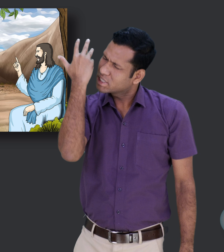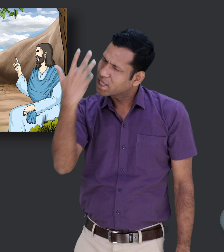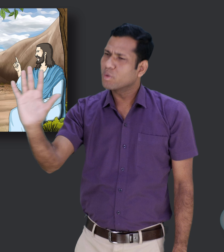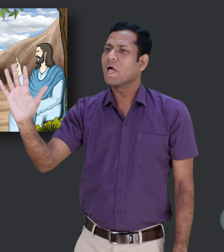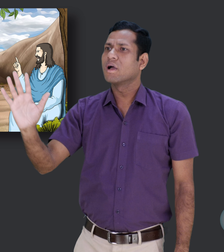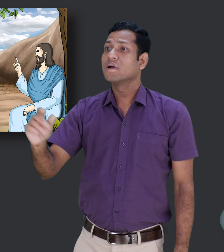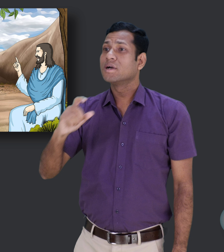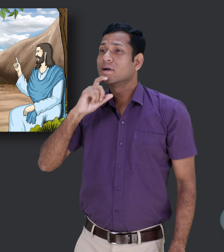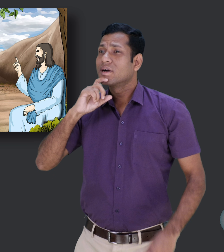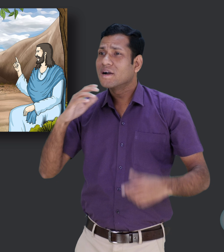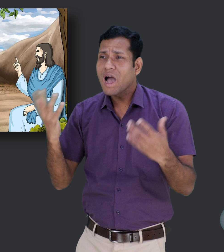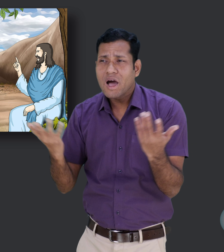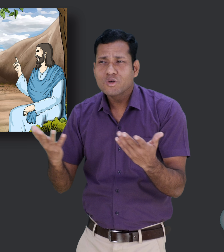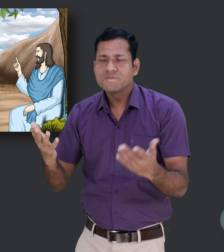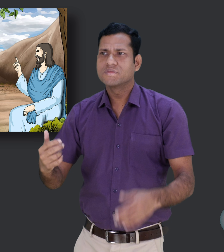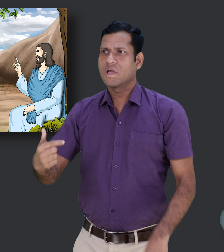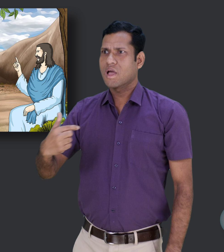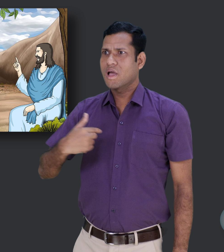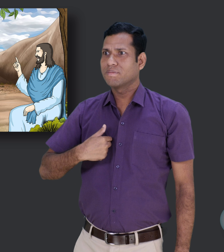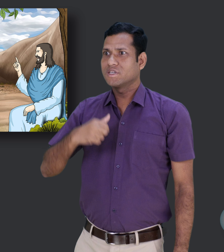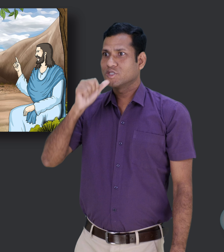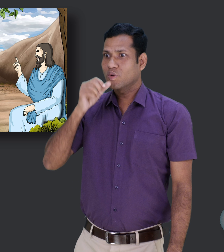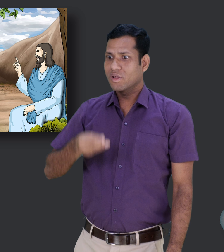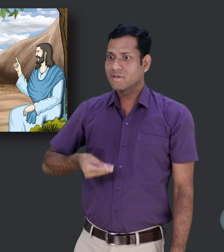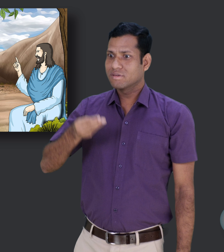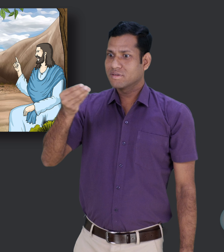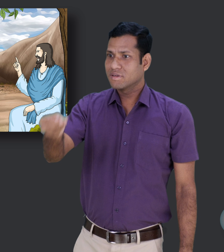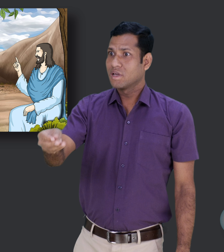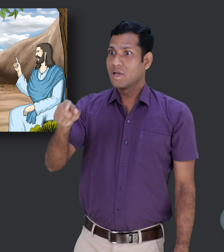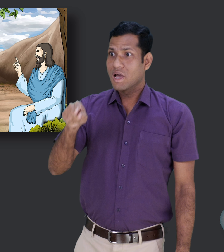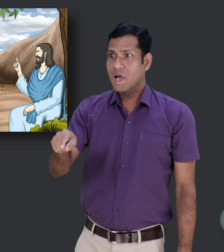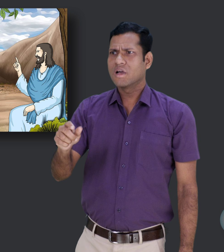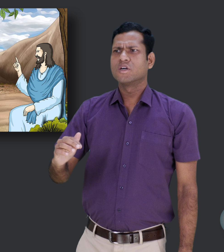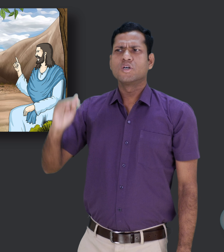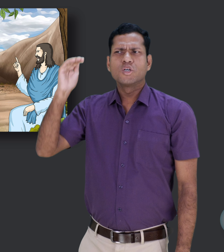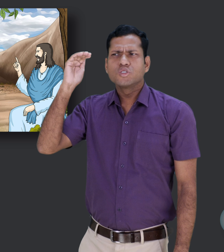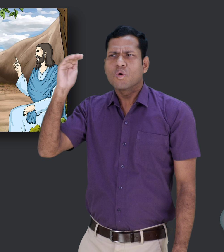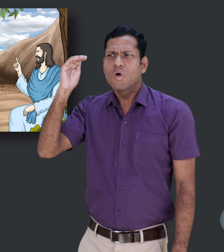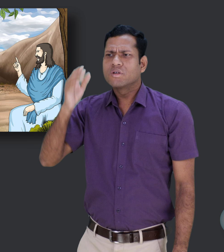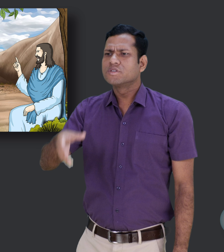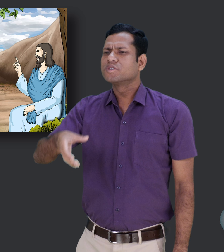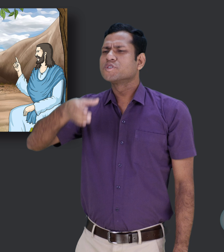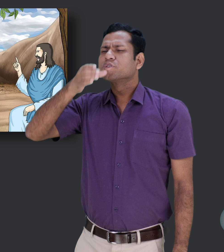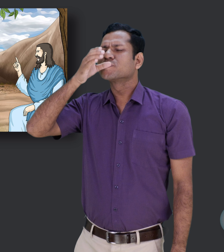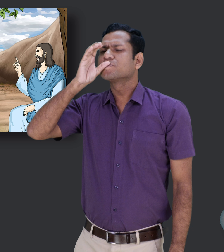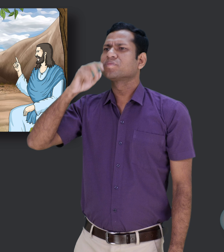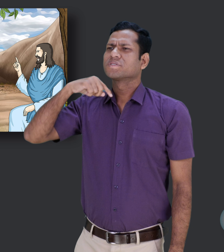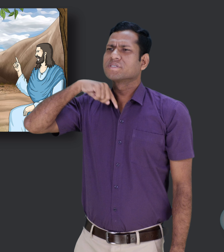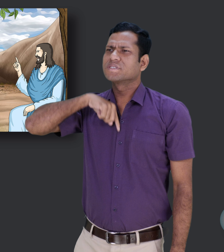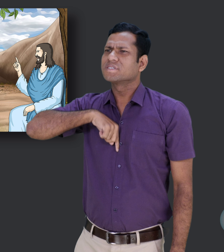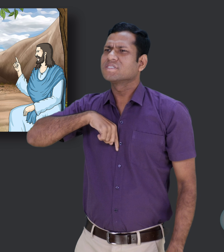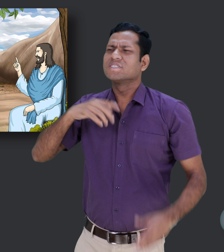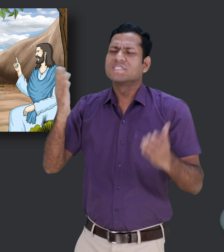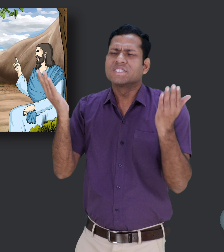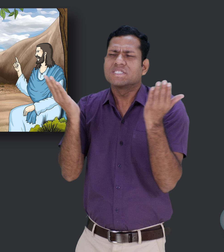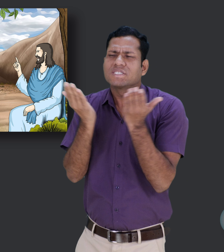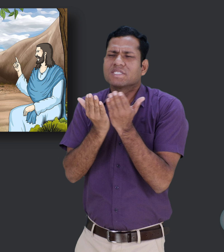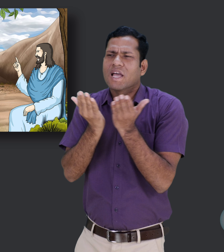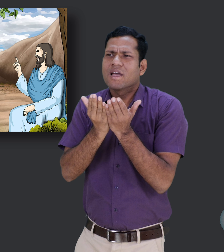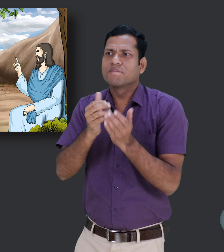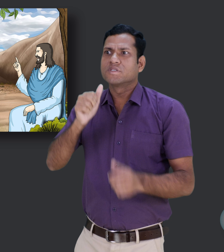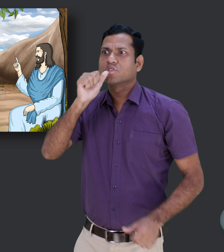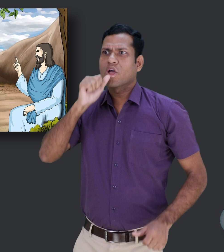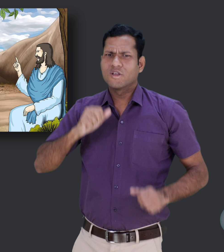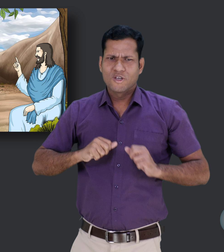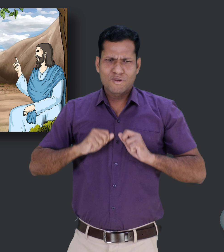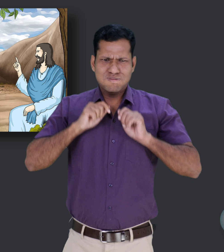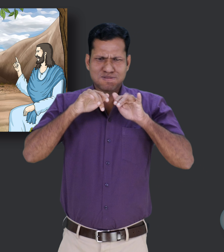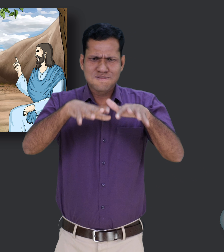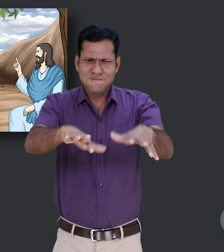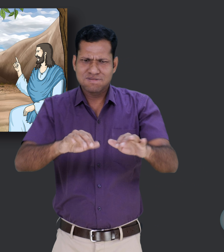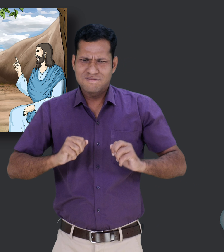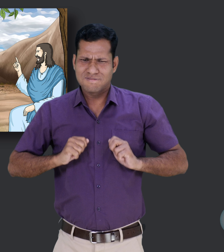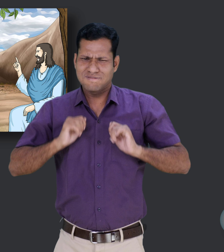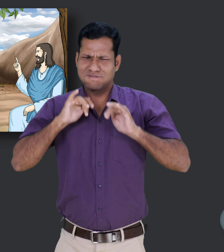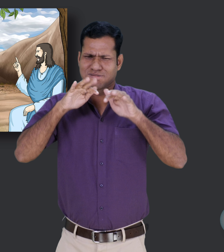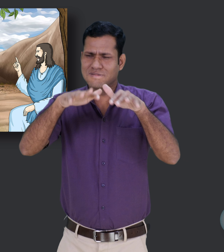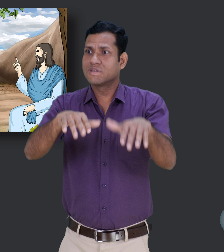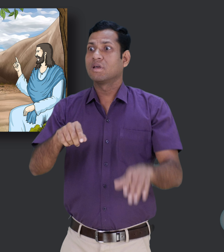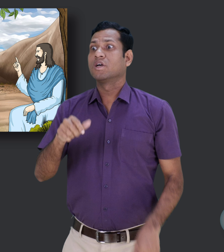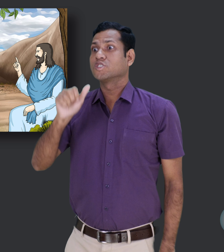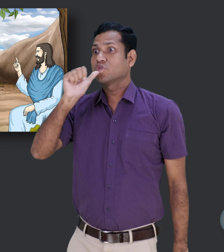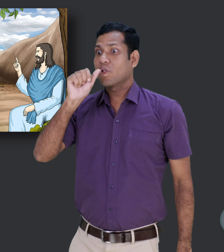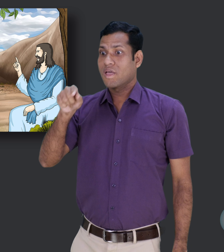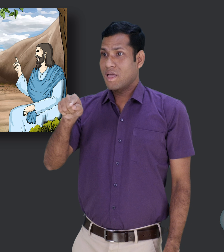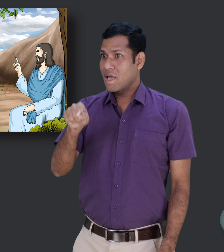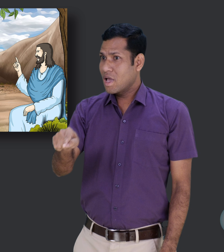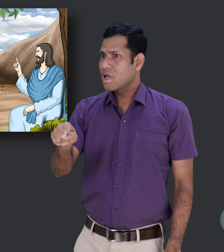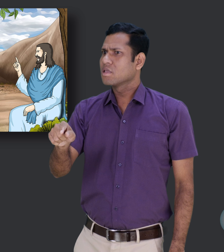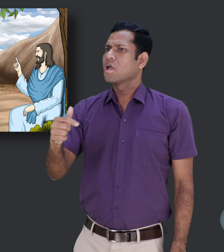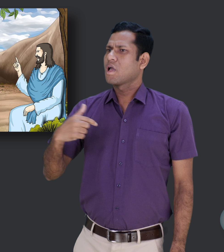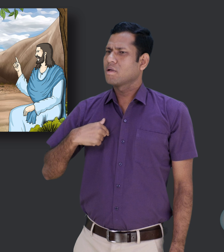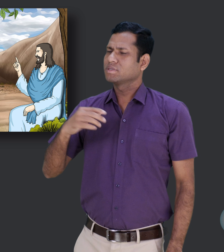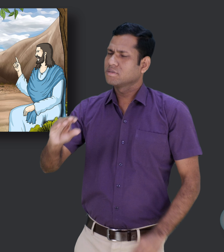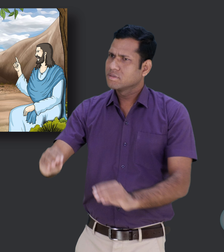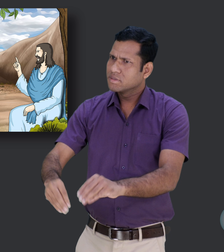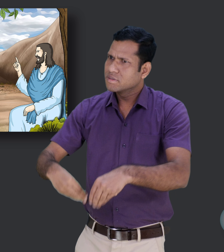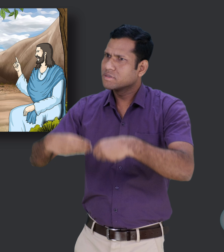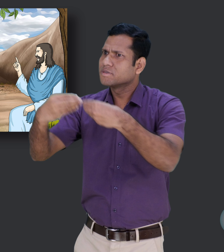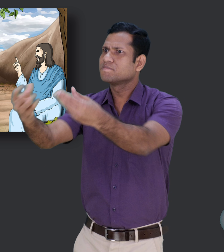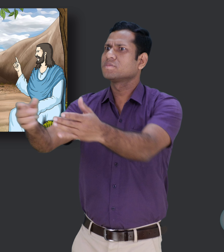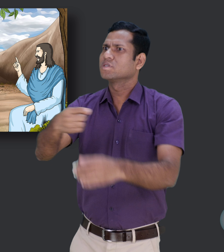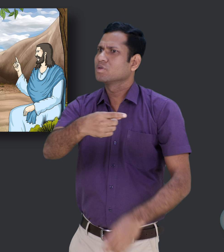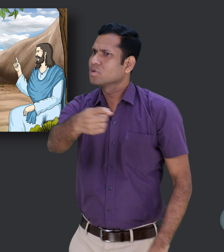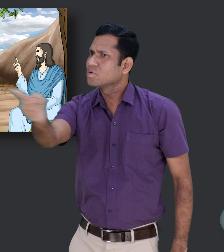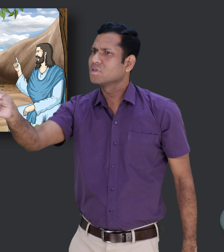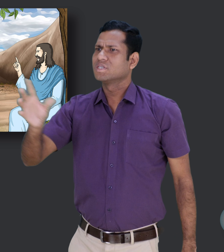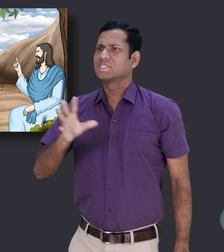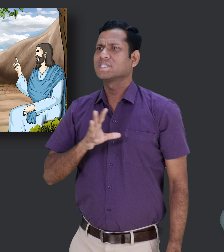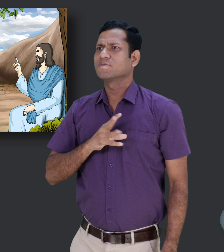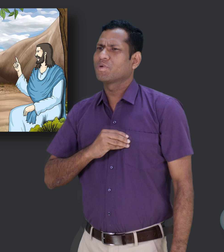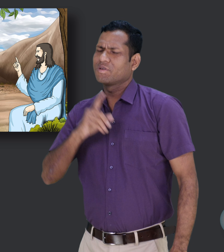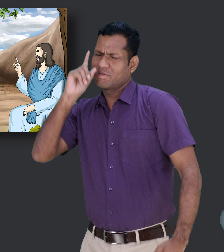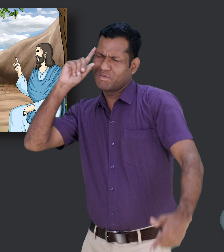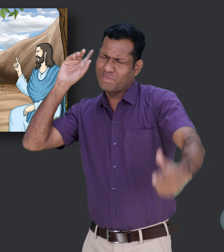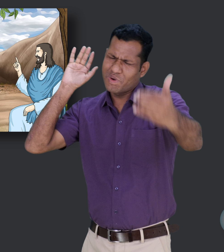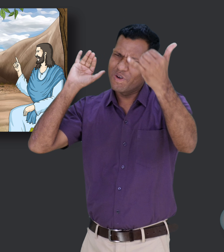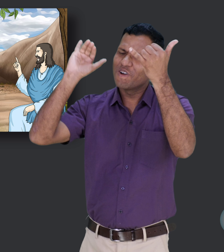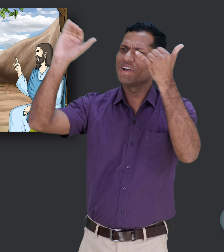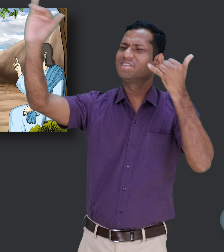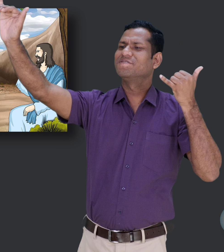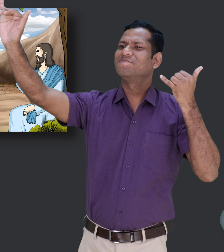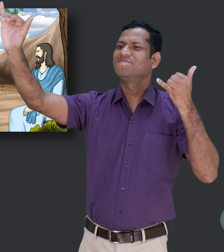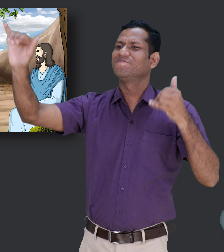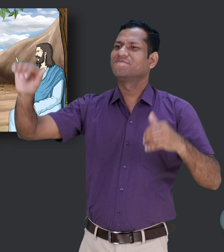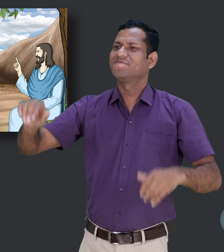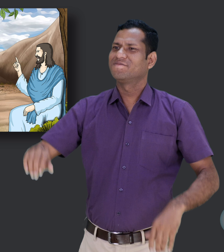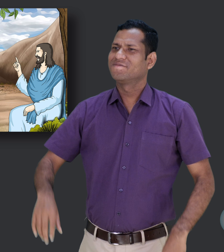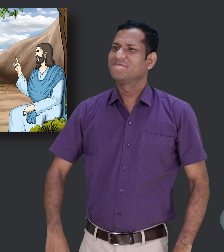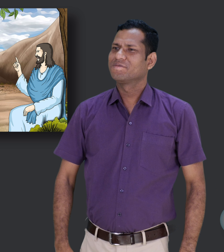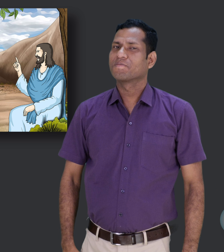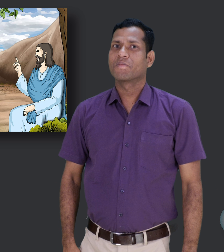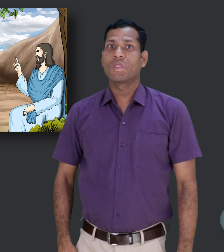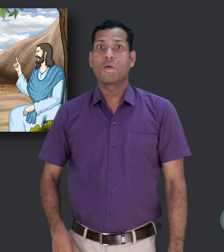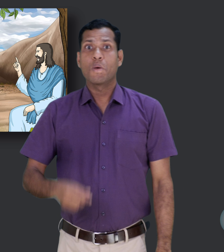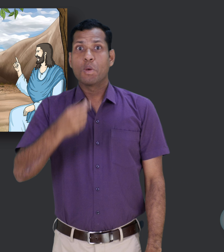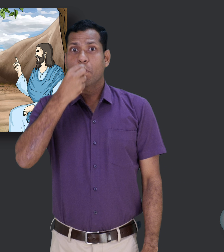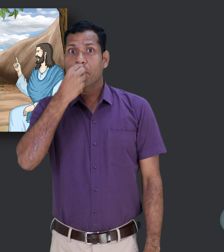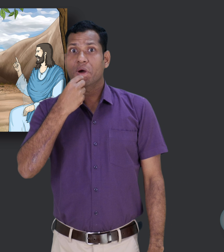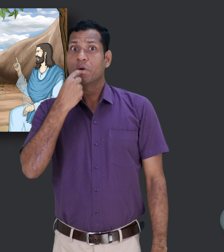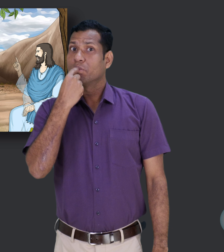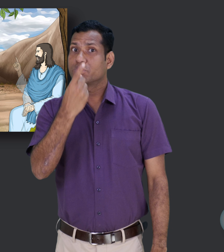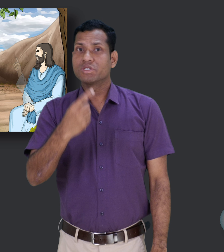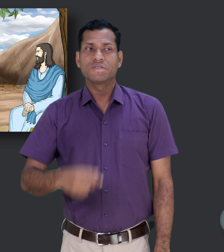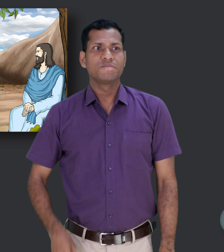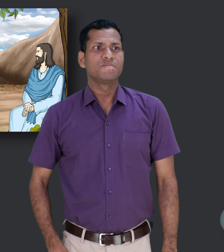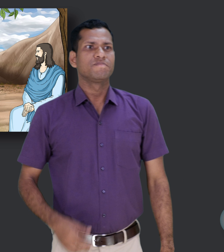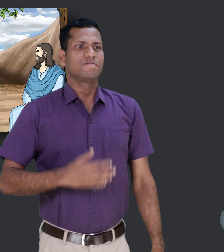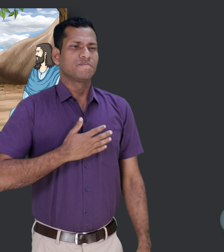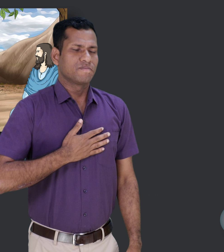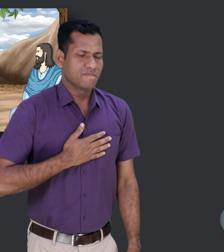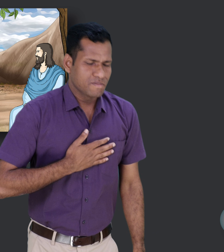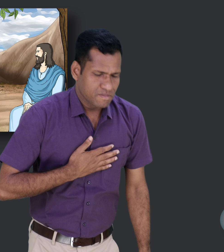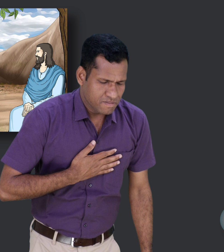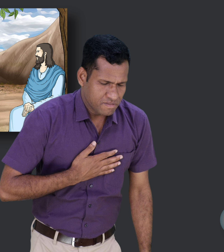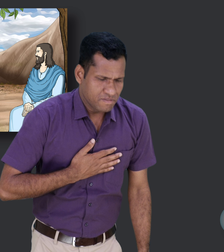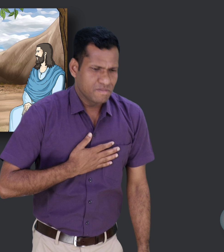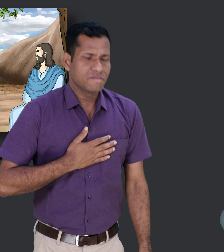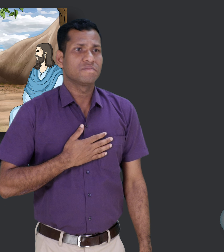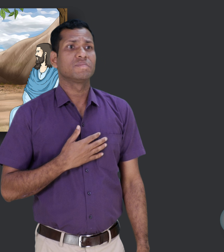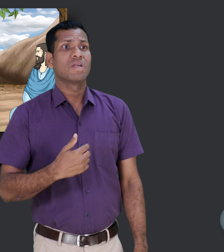Indeed, the water I give him will become in him a fount of water springing up to eternal life.”